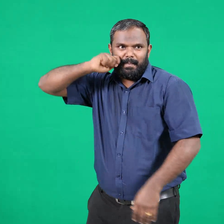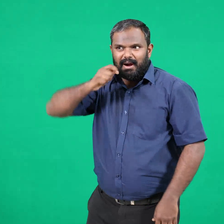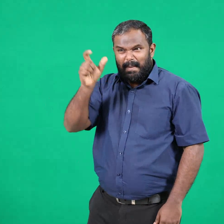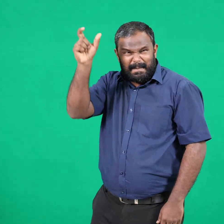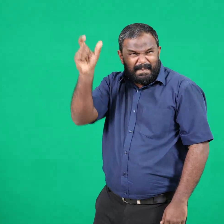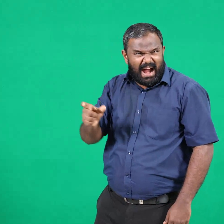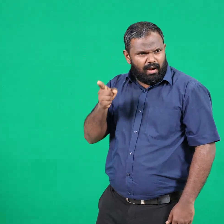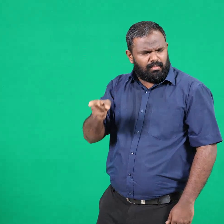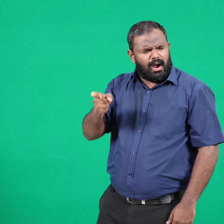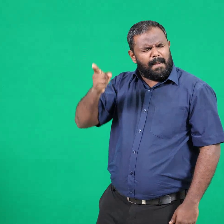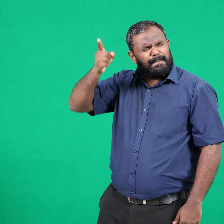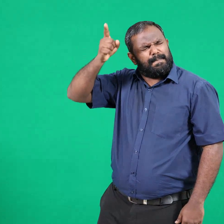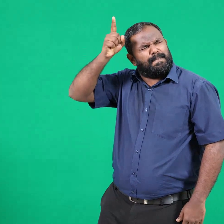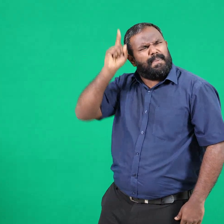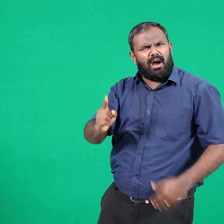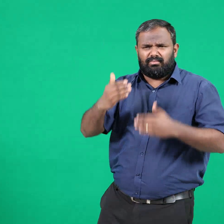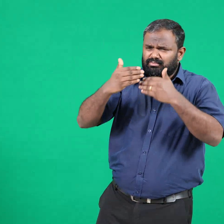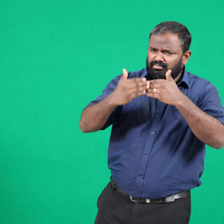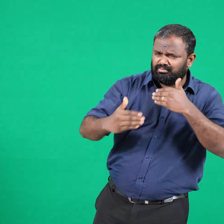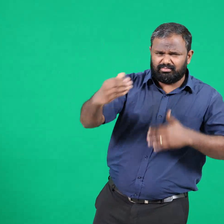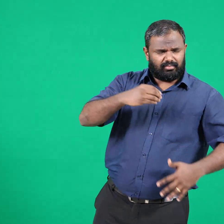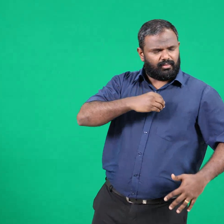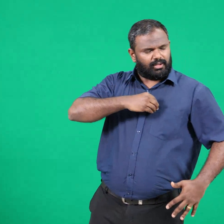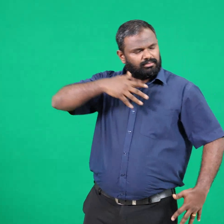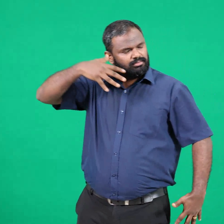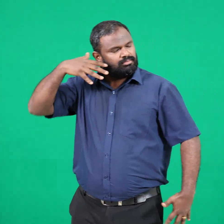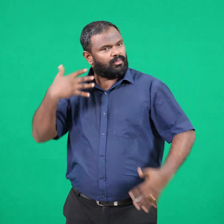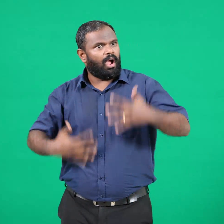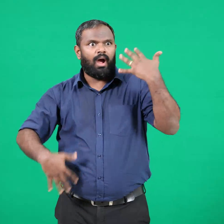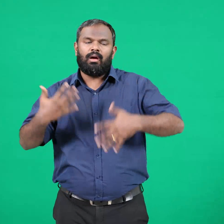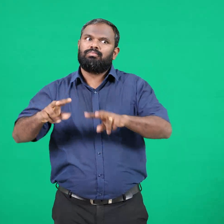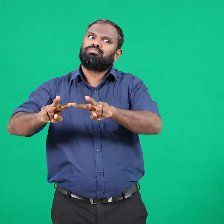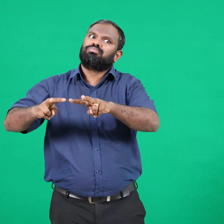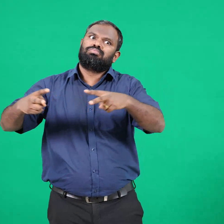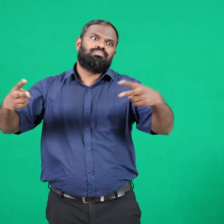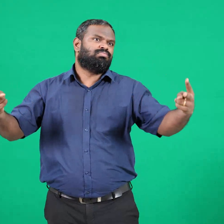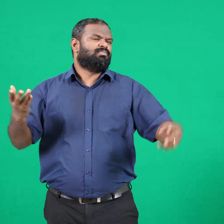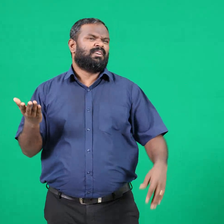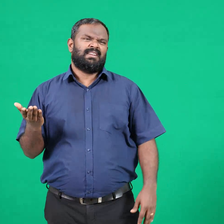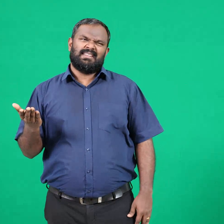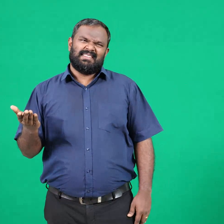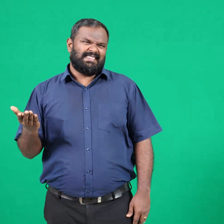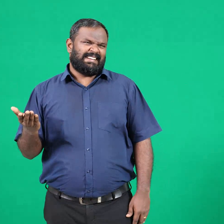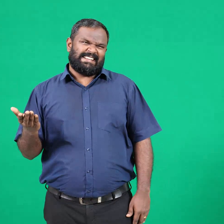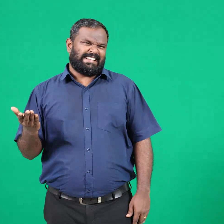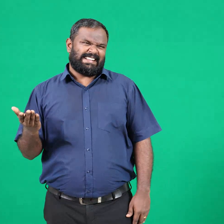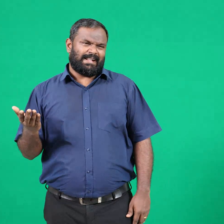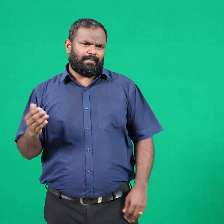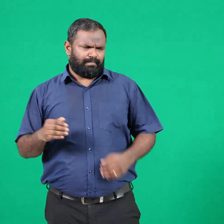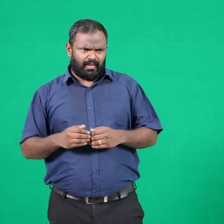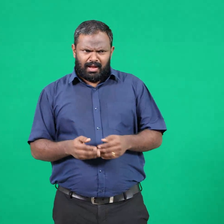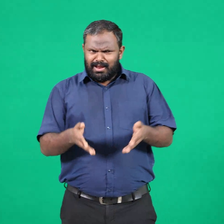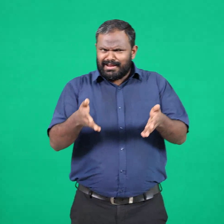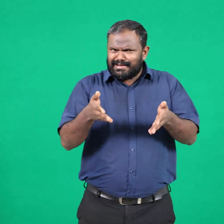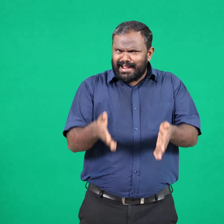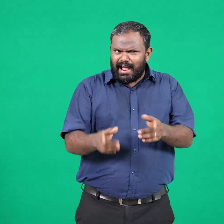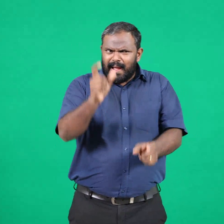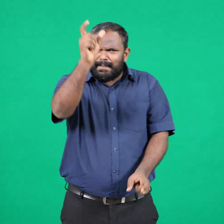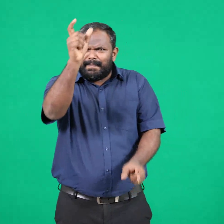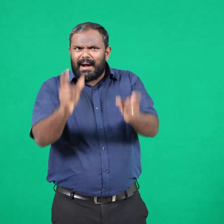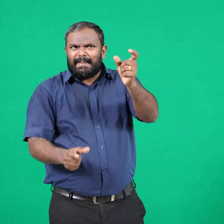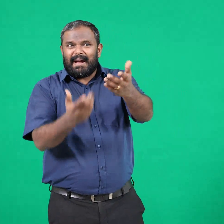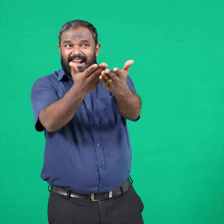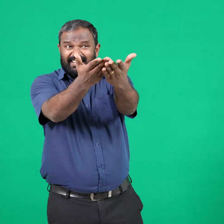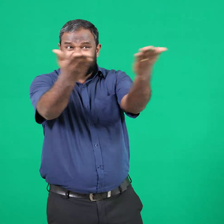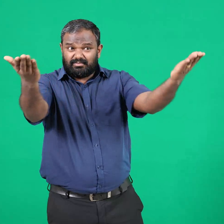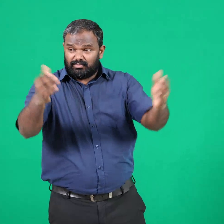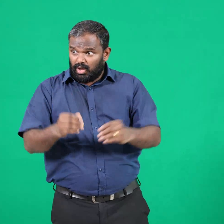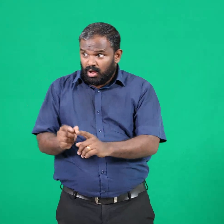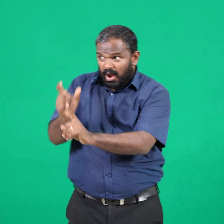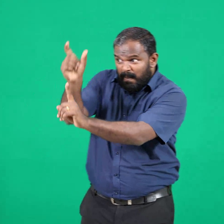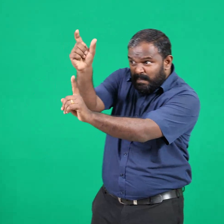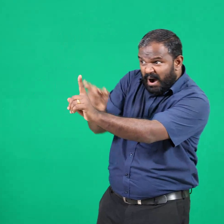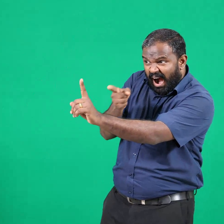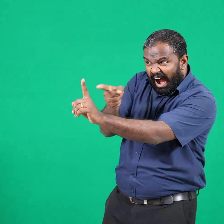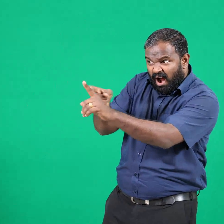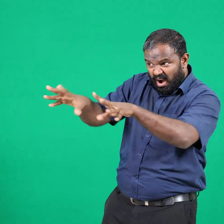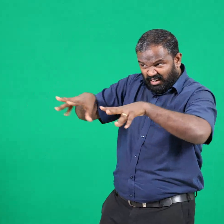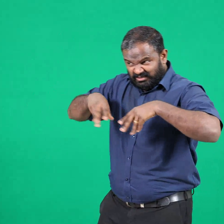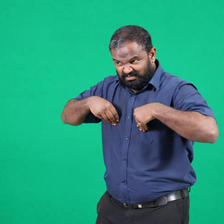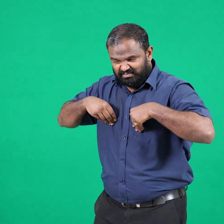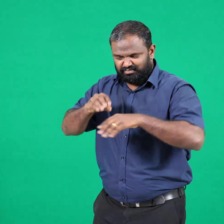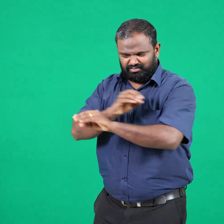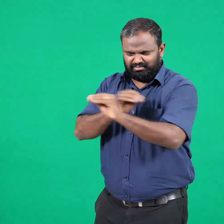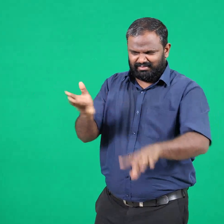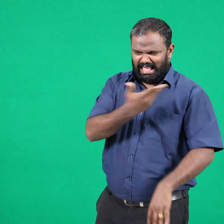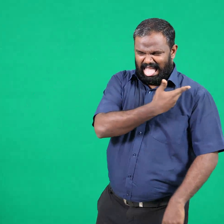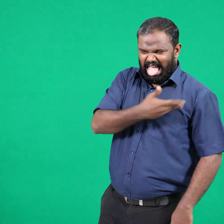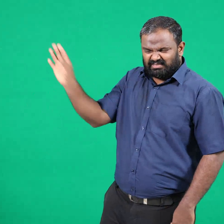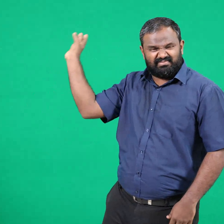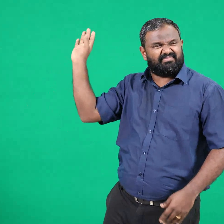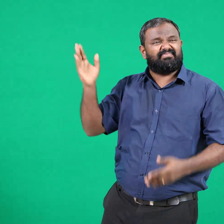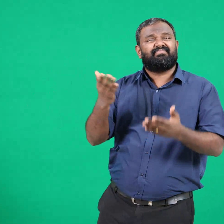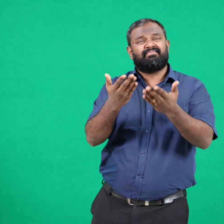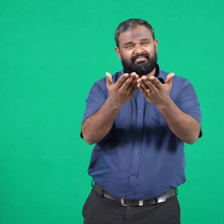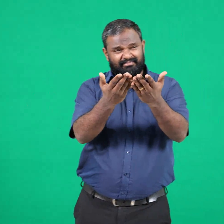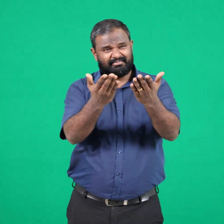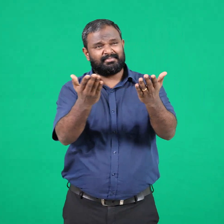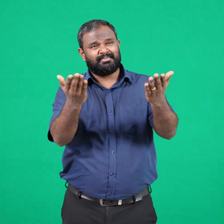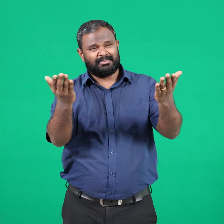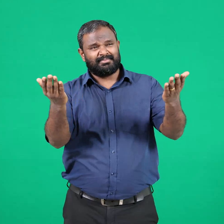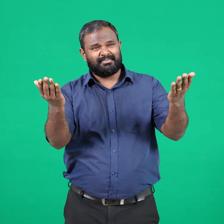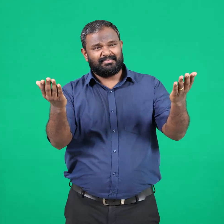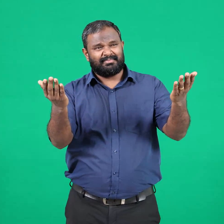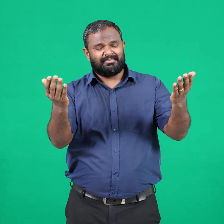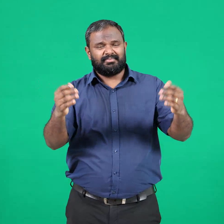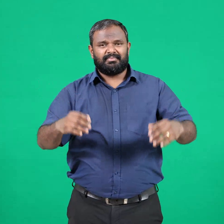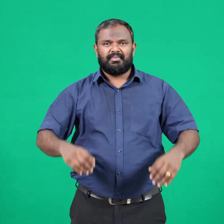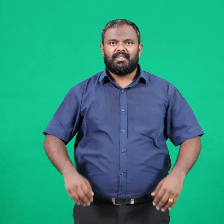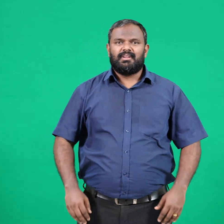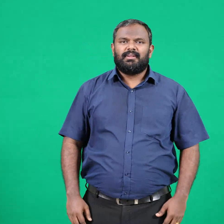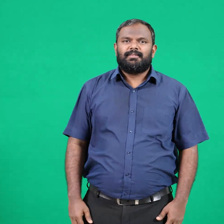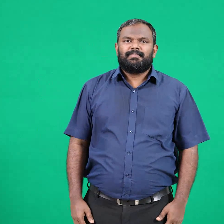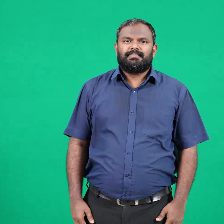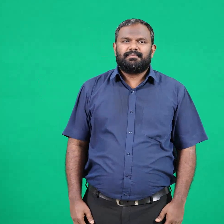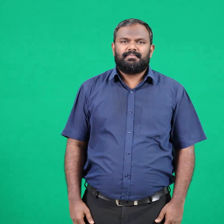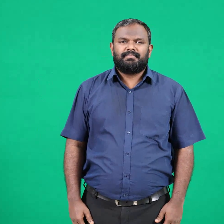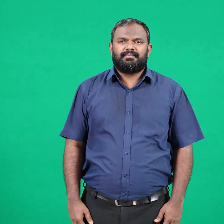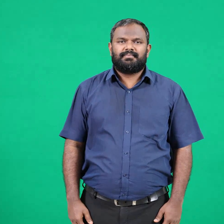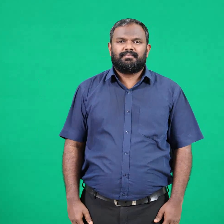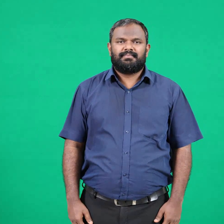But first He must suffer many things and be rejected by this generation.